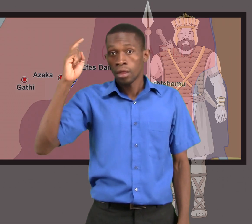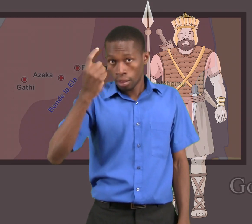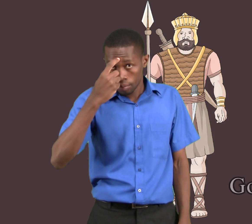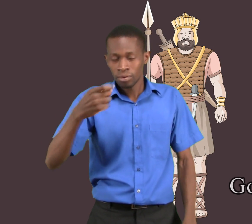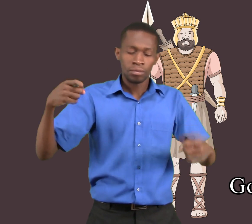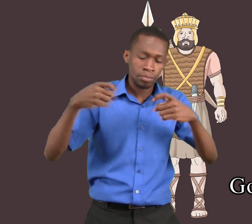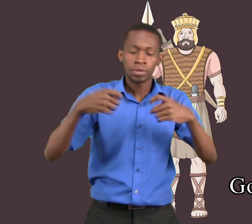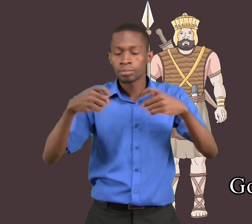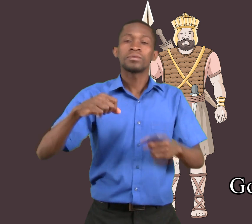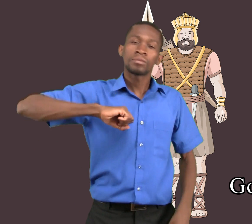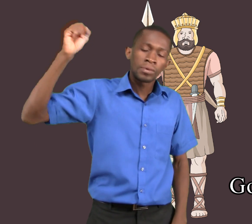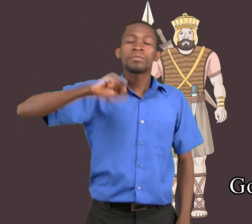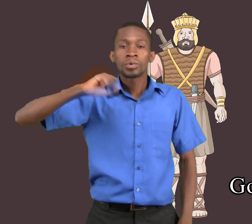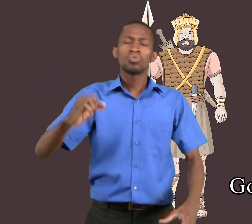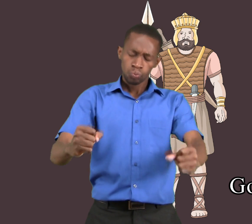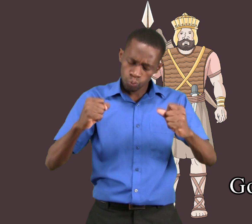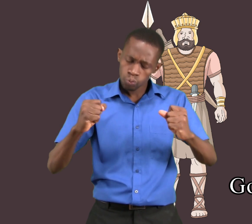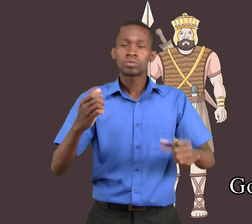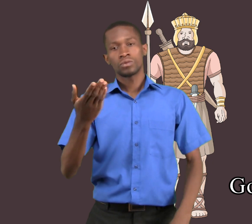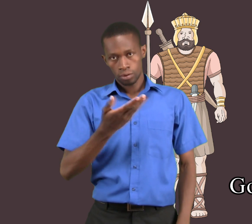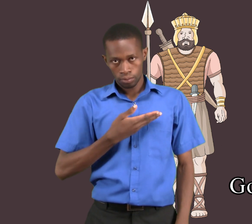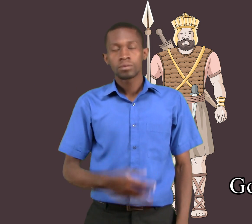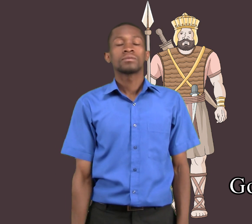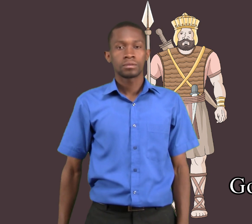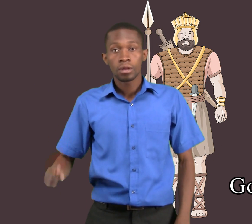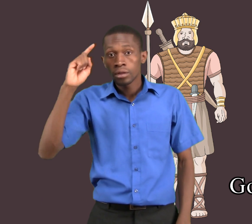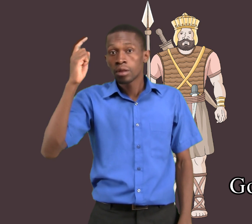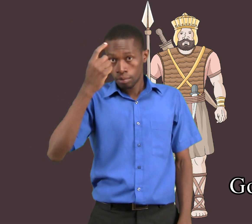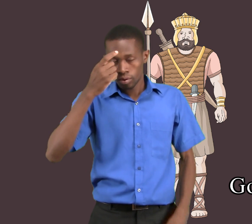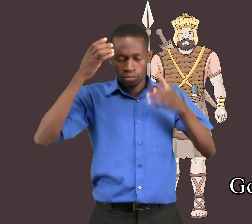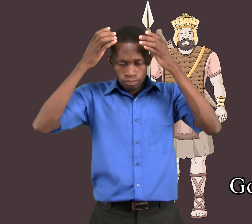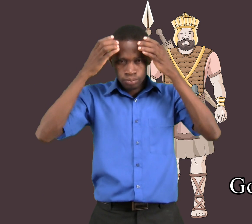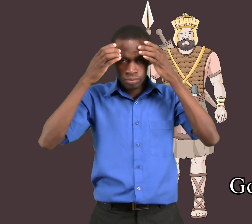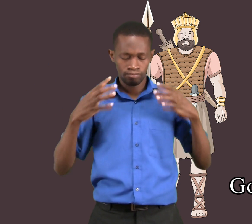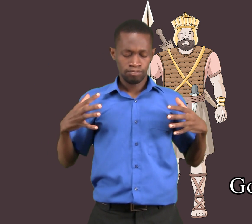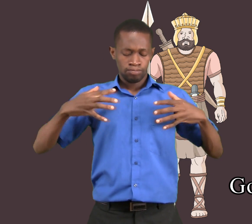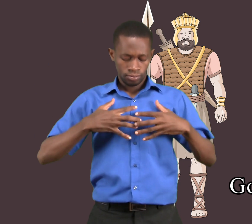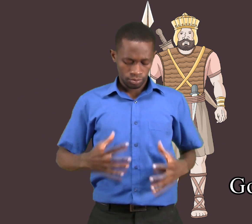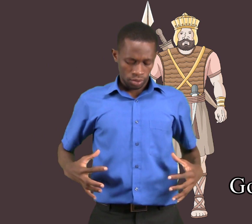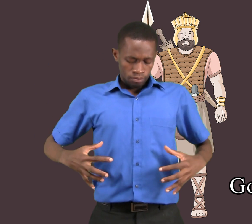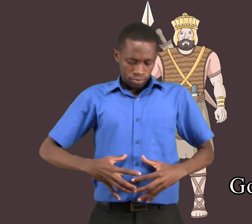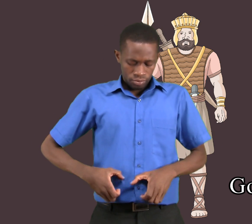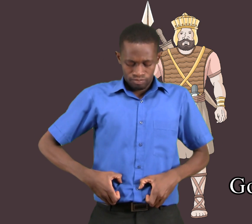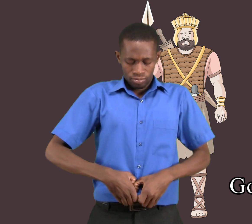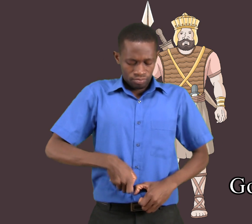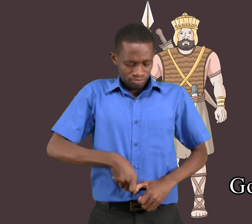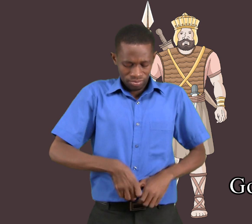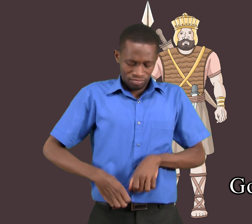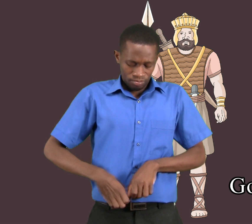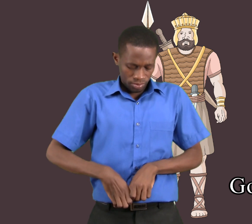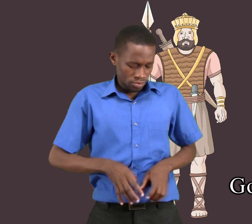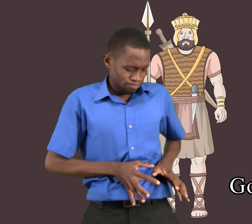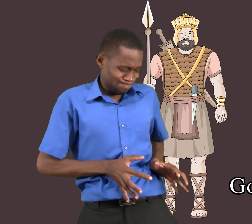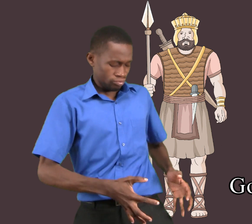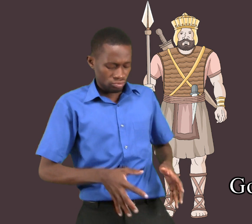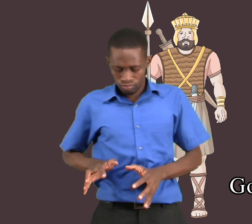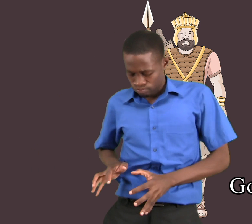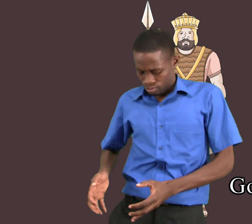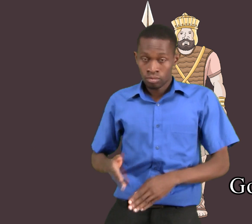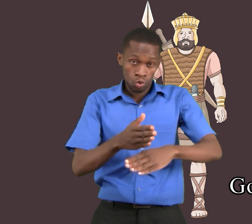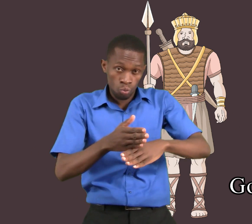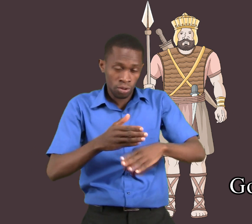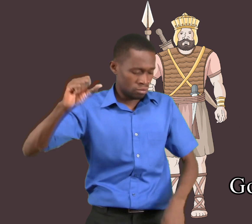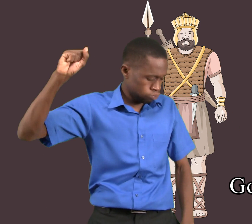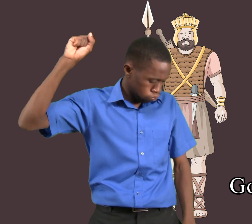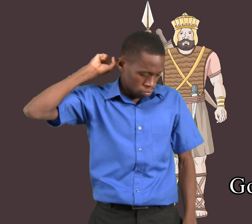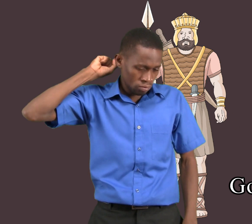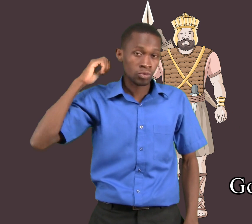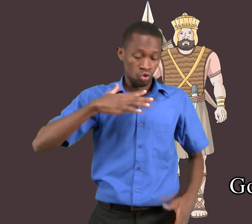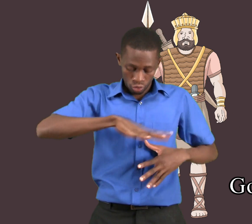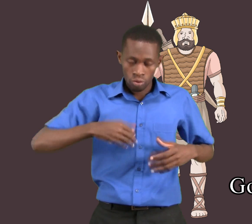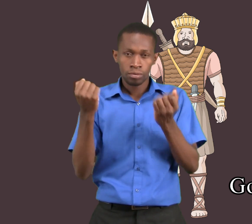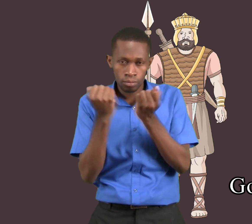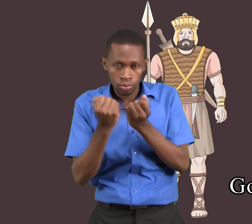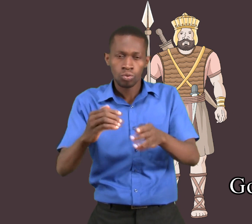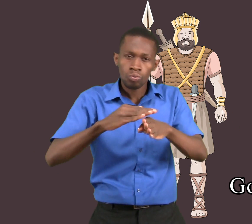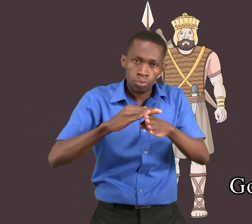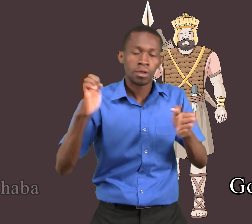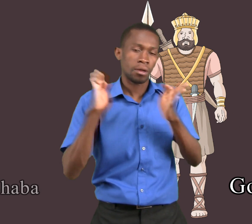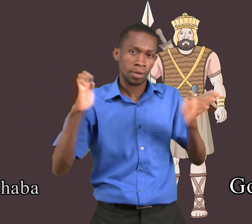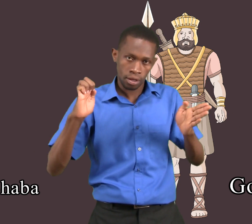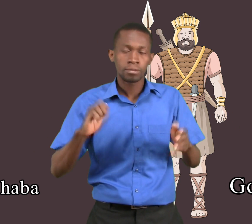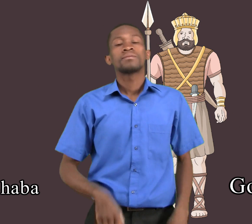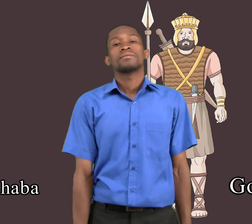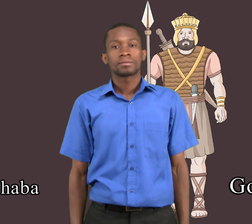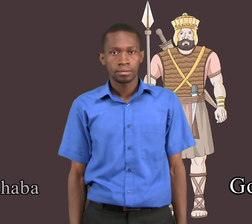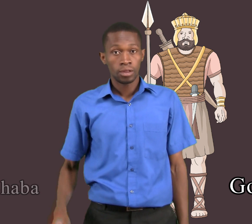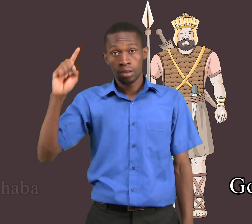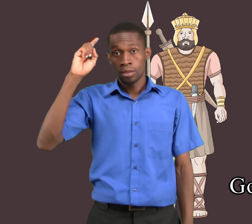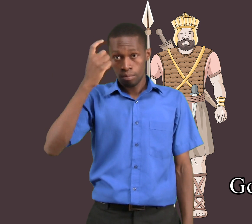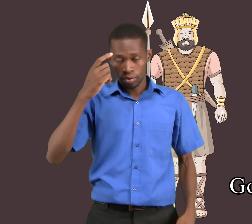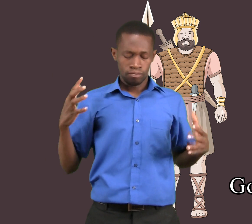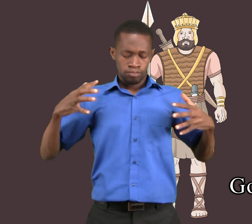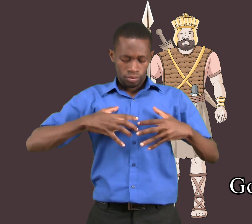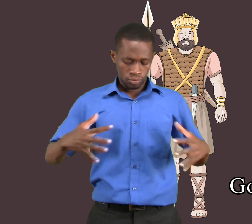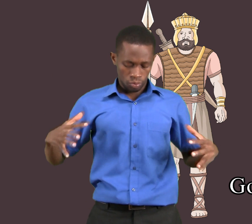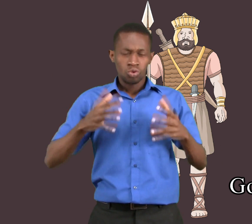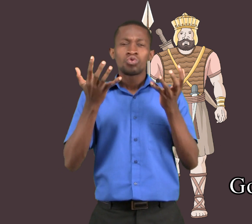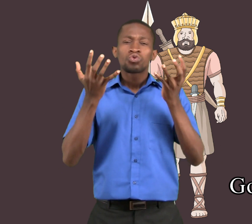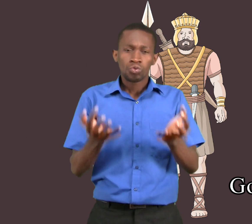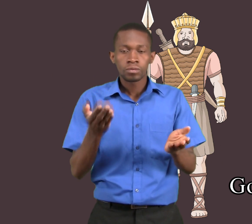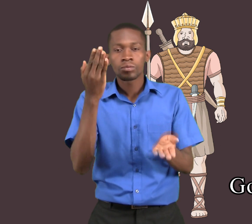He was six cubits and a span in height, and he had a bronze helmet on his head.